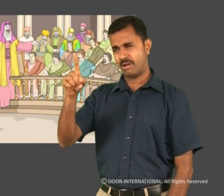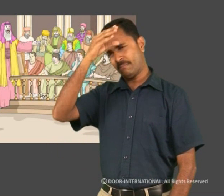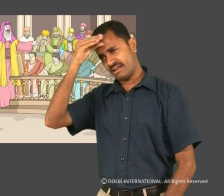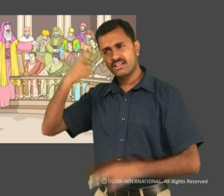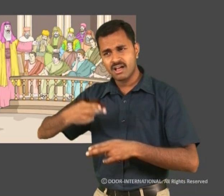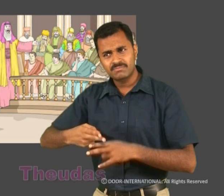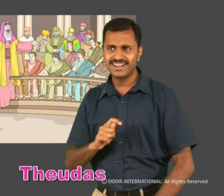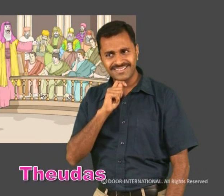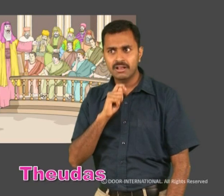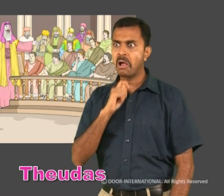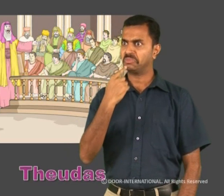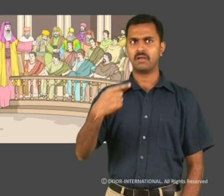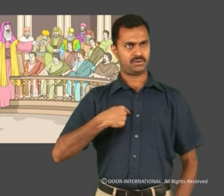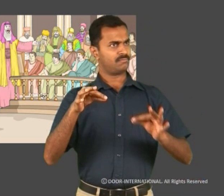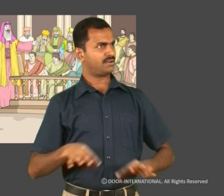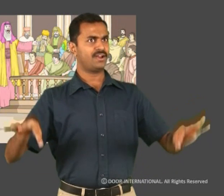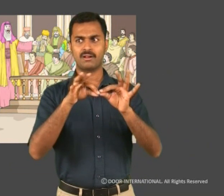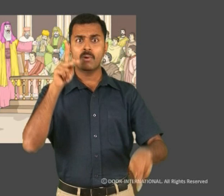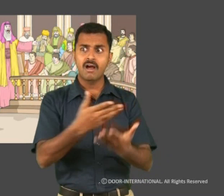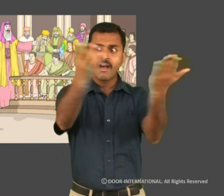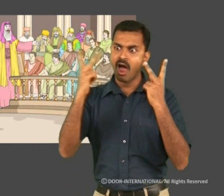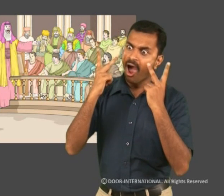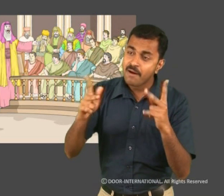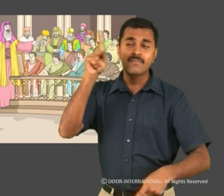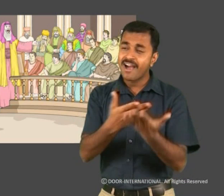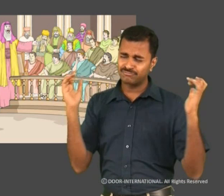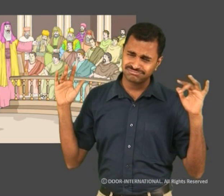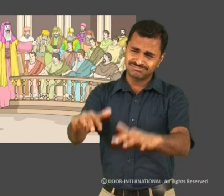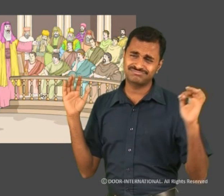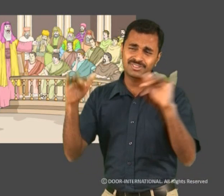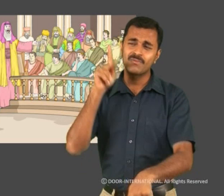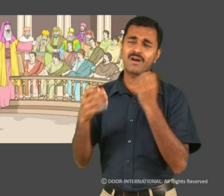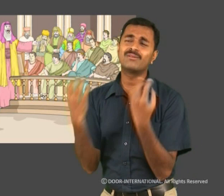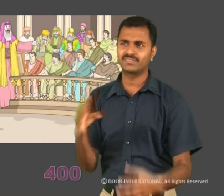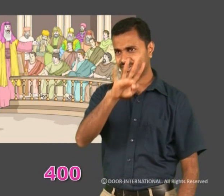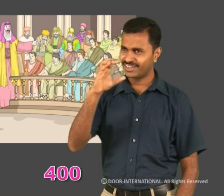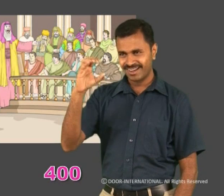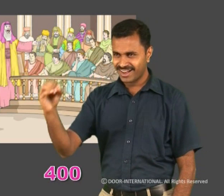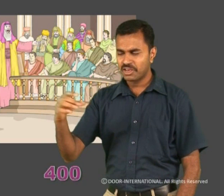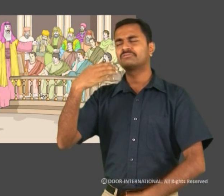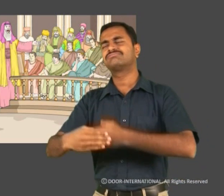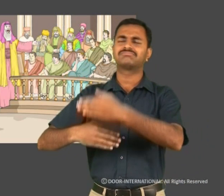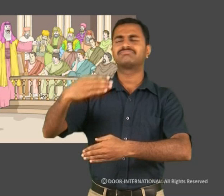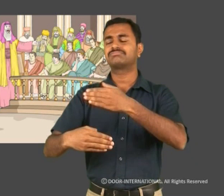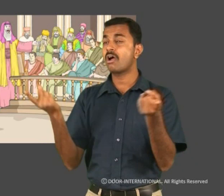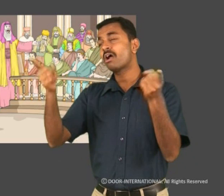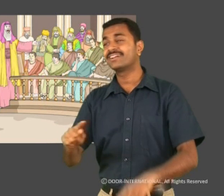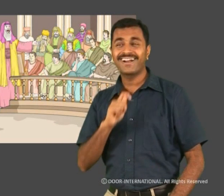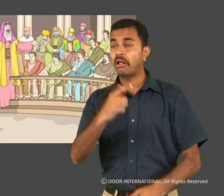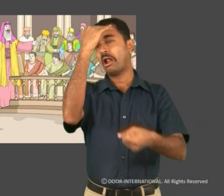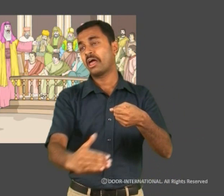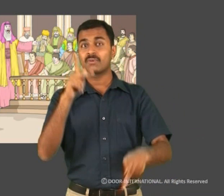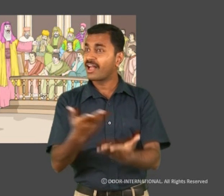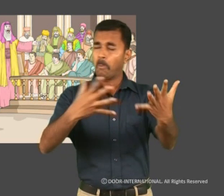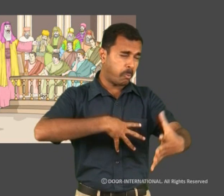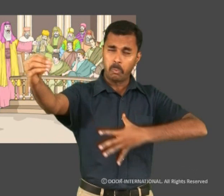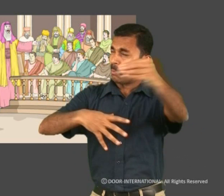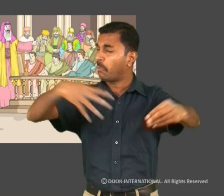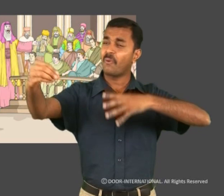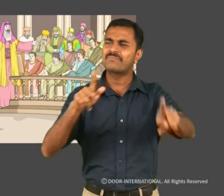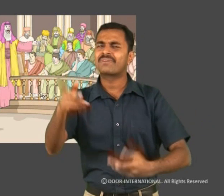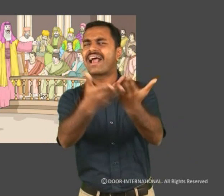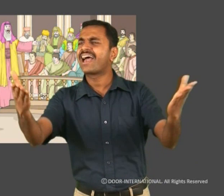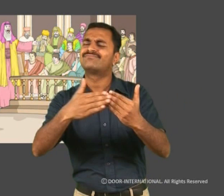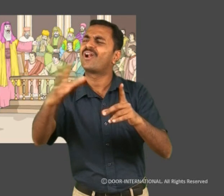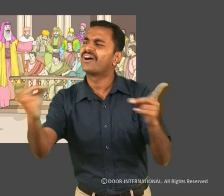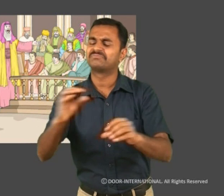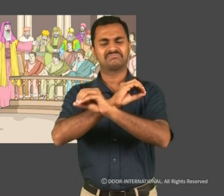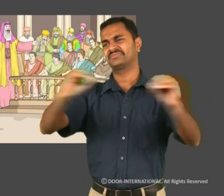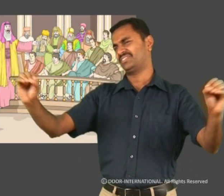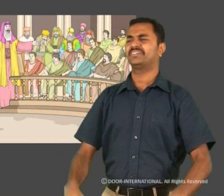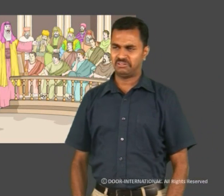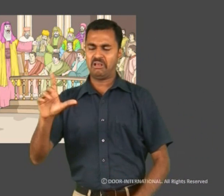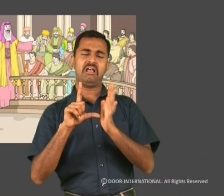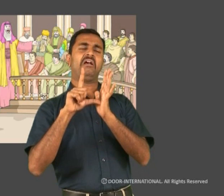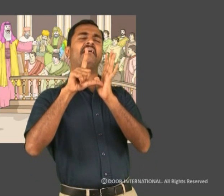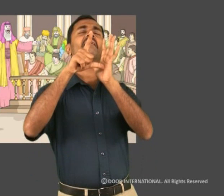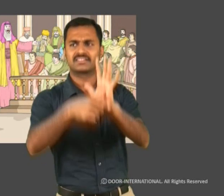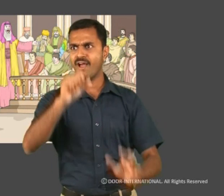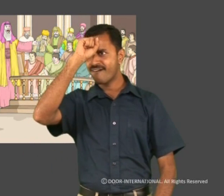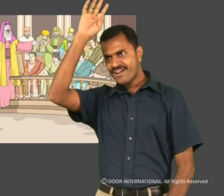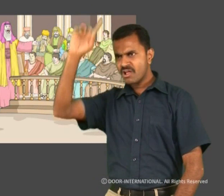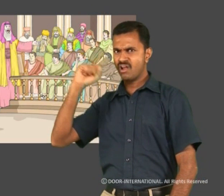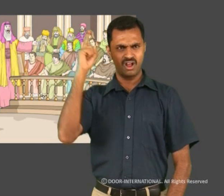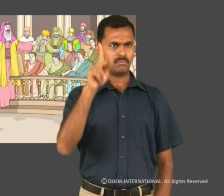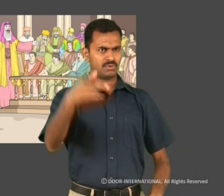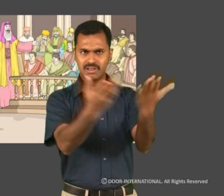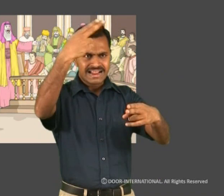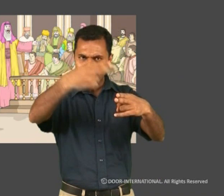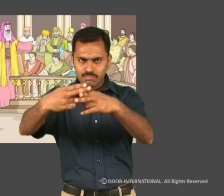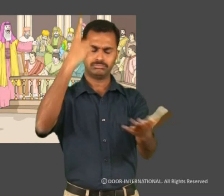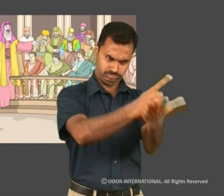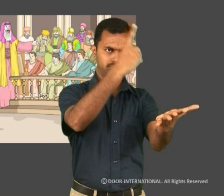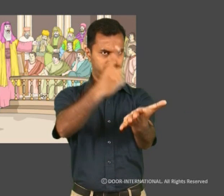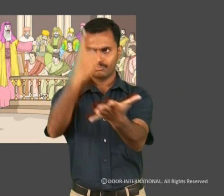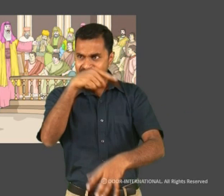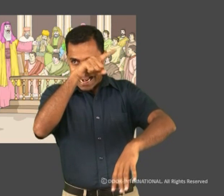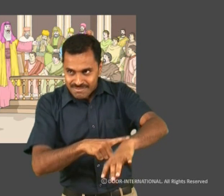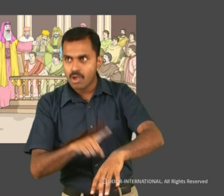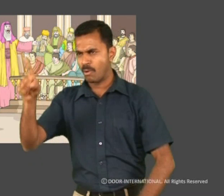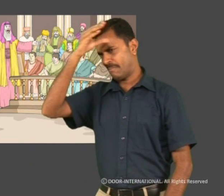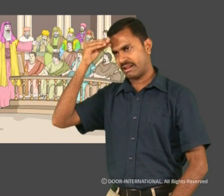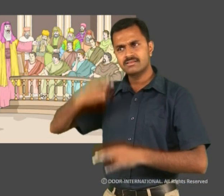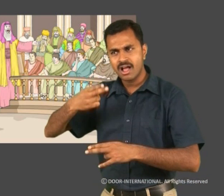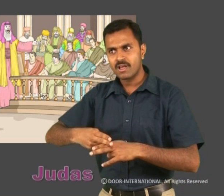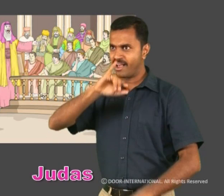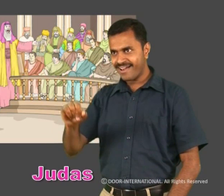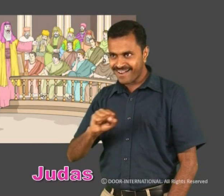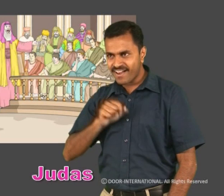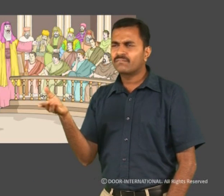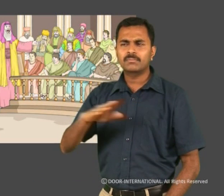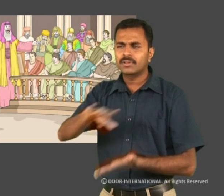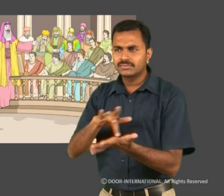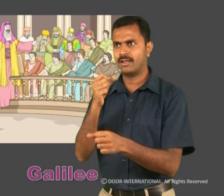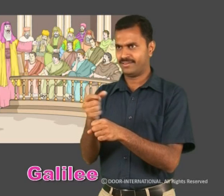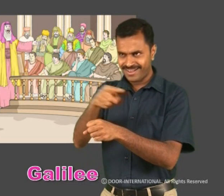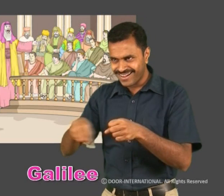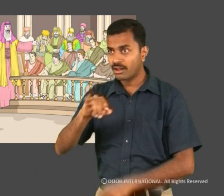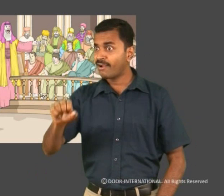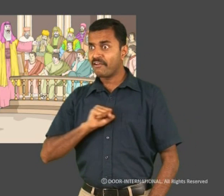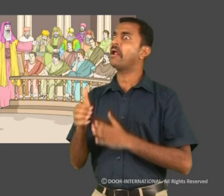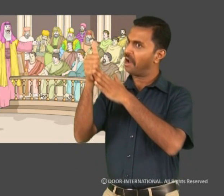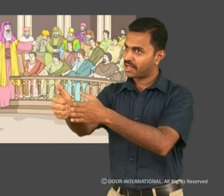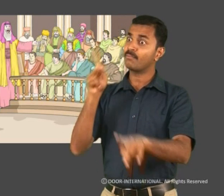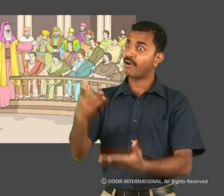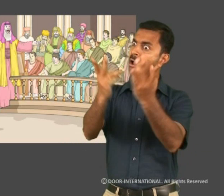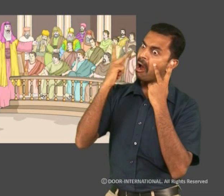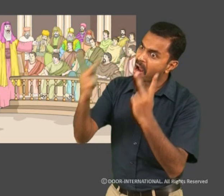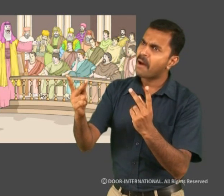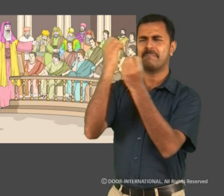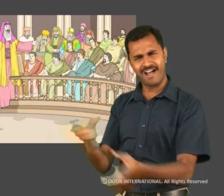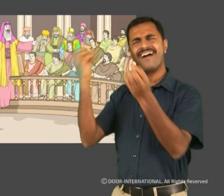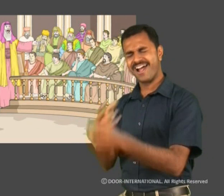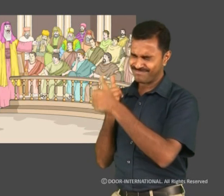Some time ago Theudas rose up, claiming to be somebody, and about four hundred men joined him. He was killed, all his followers were dispersed, and it all came to nothing.